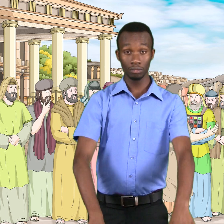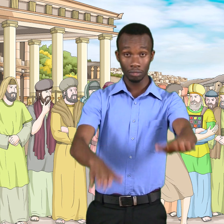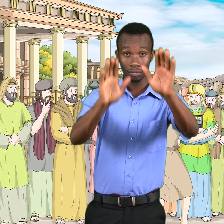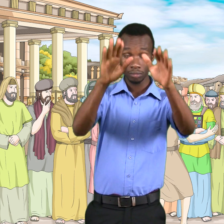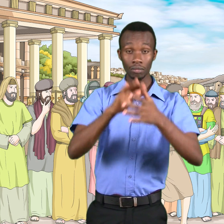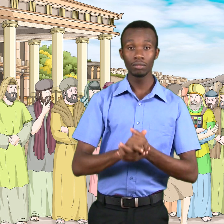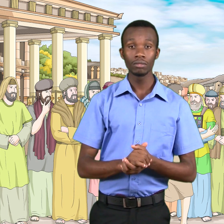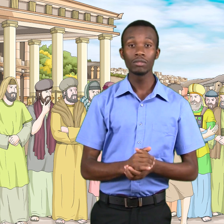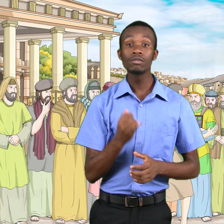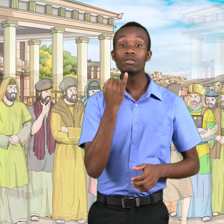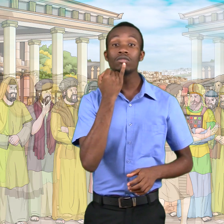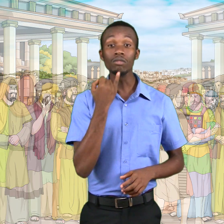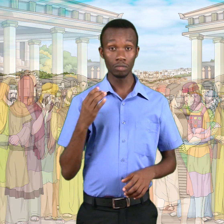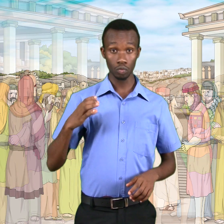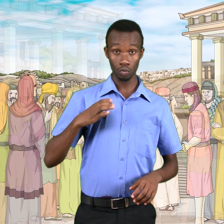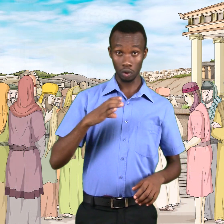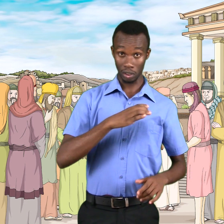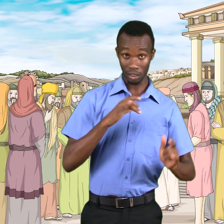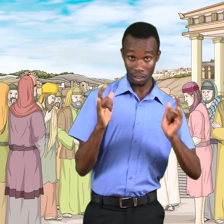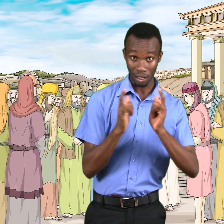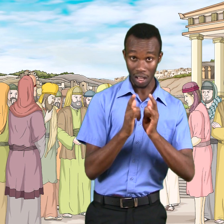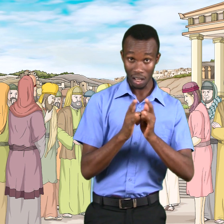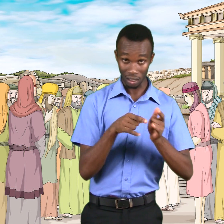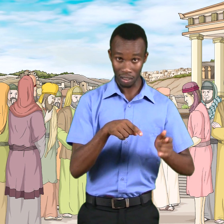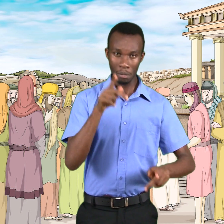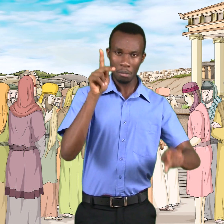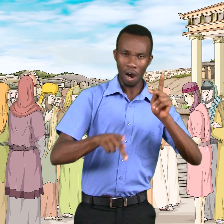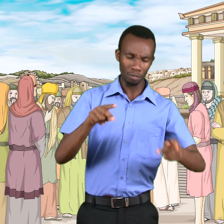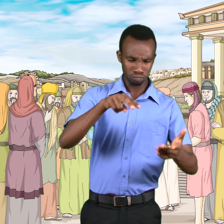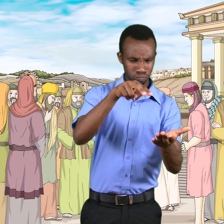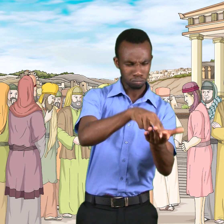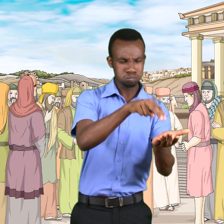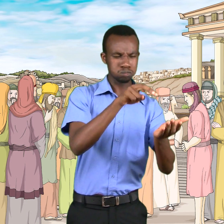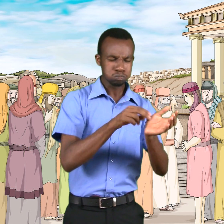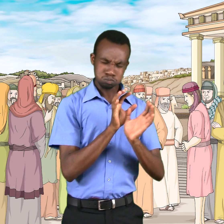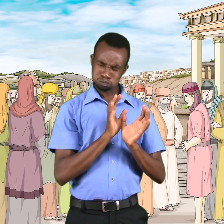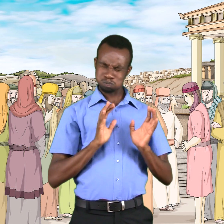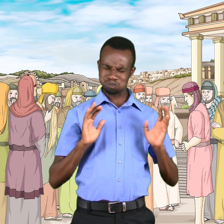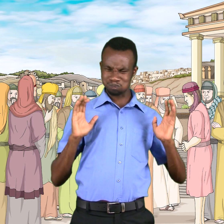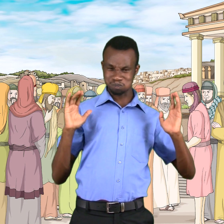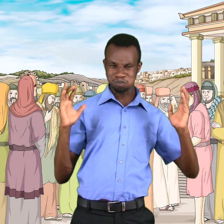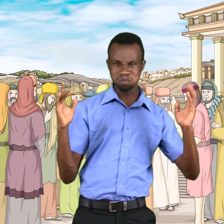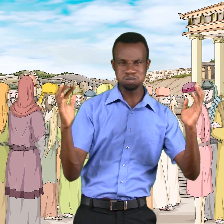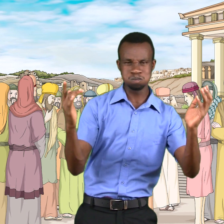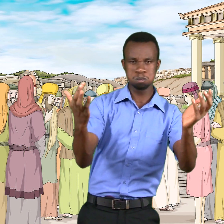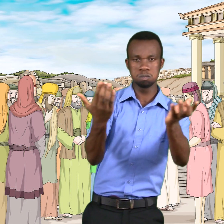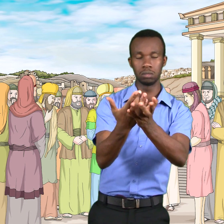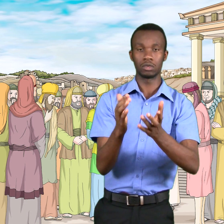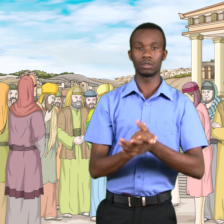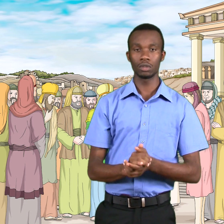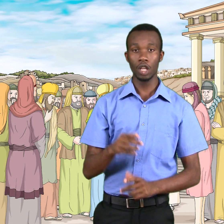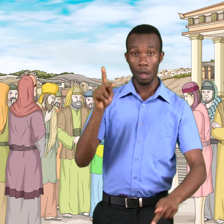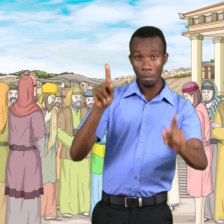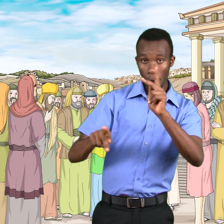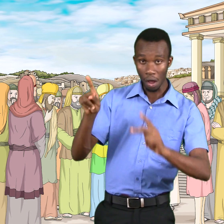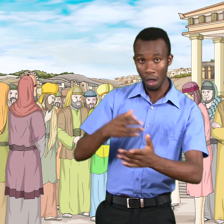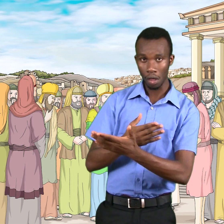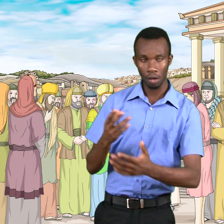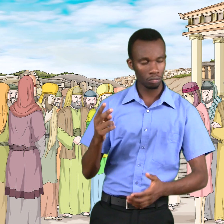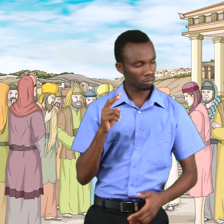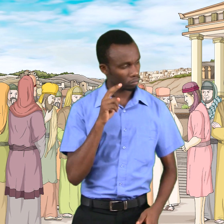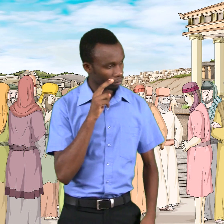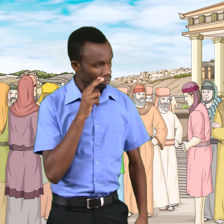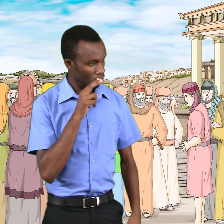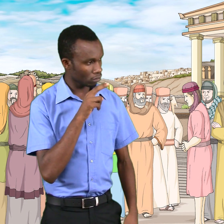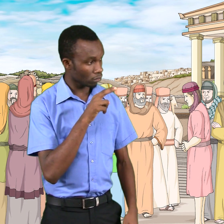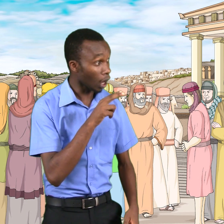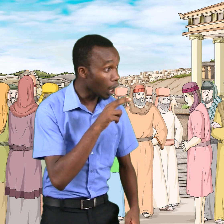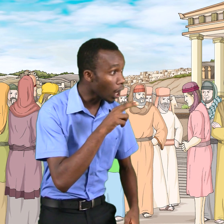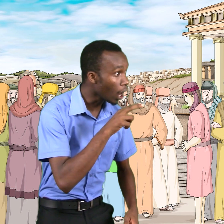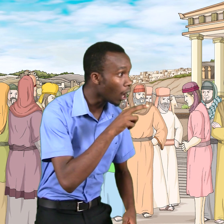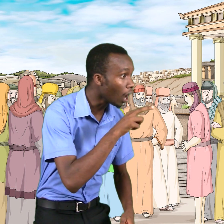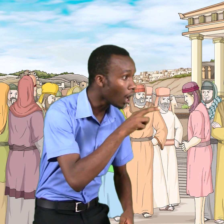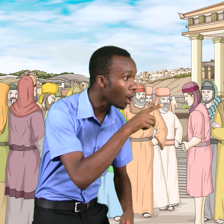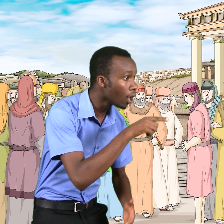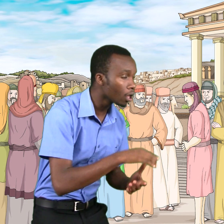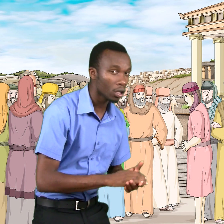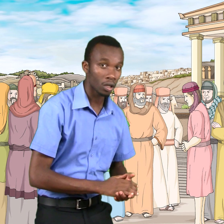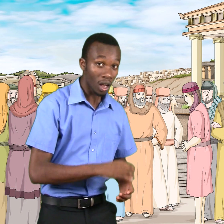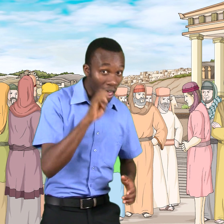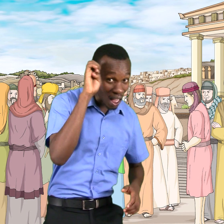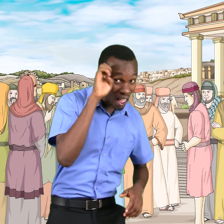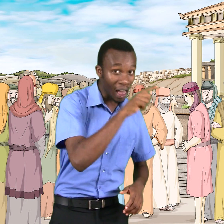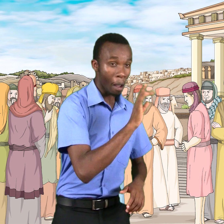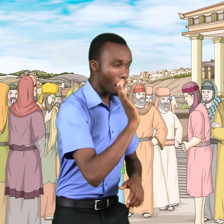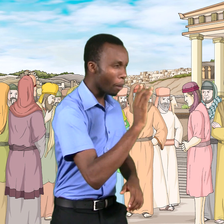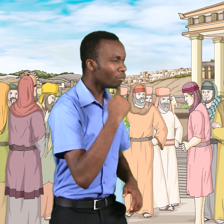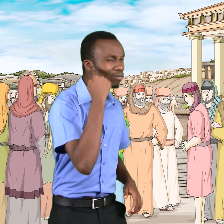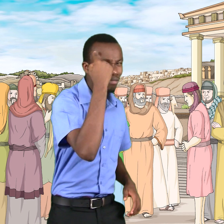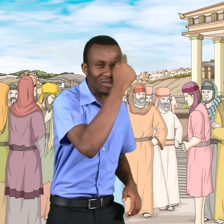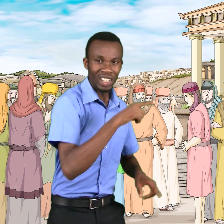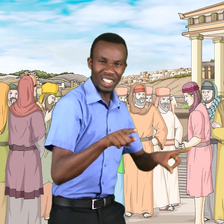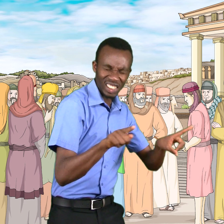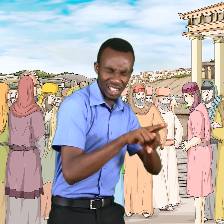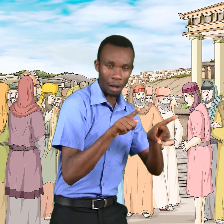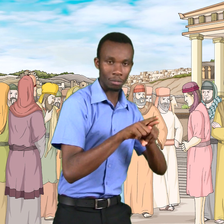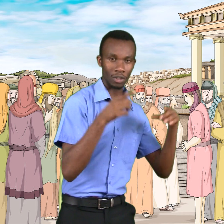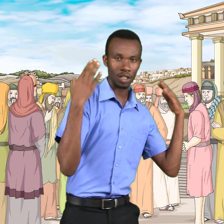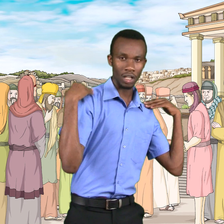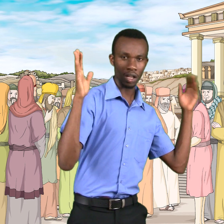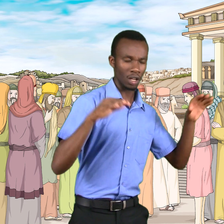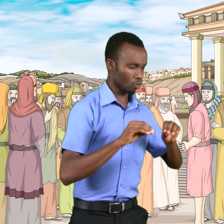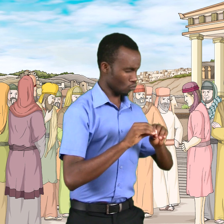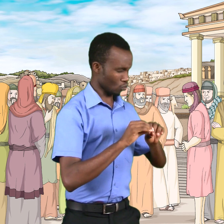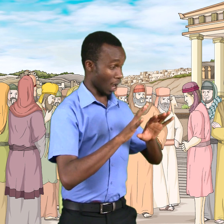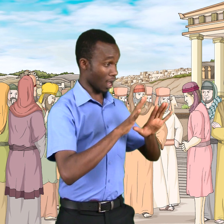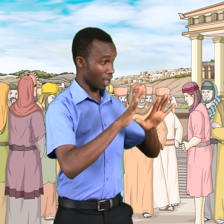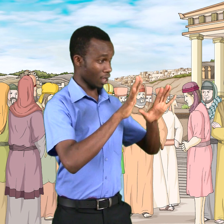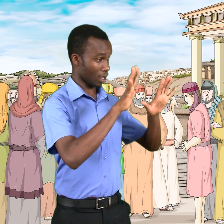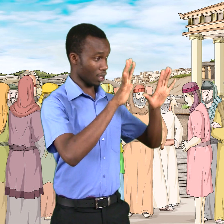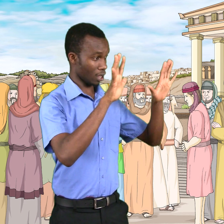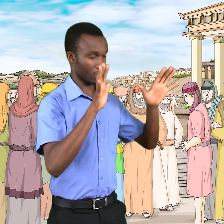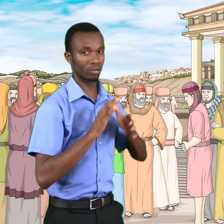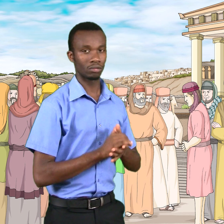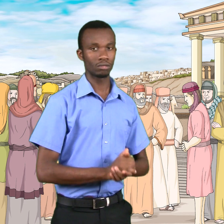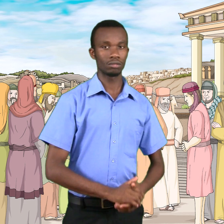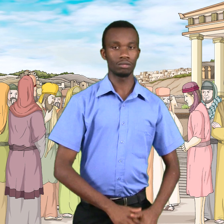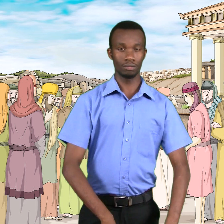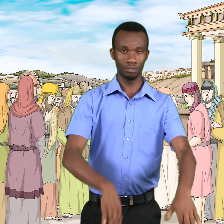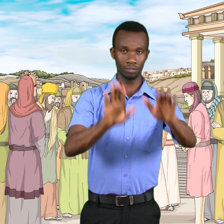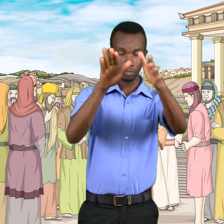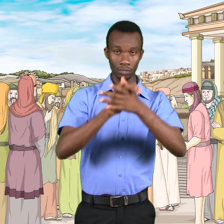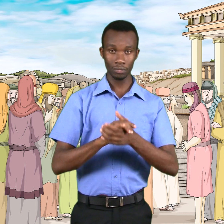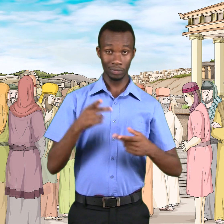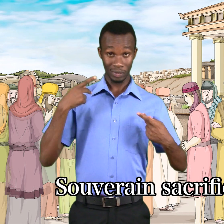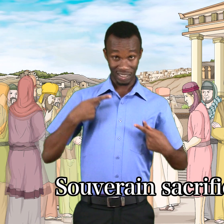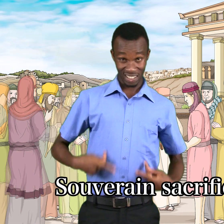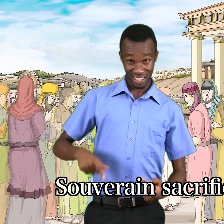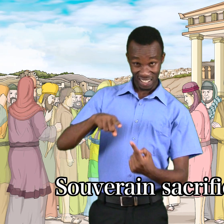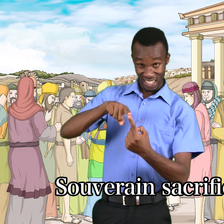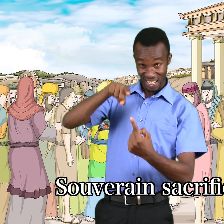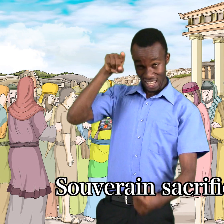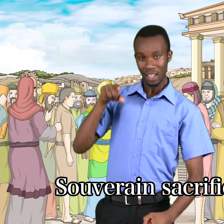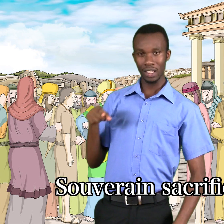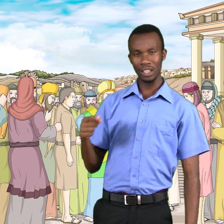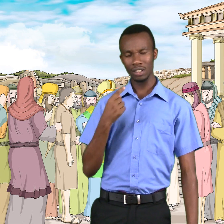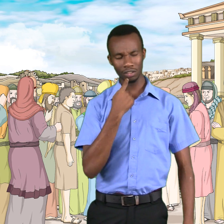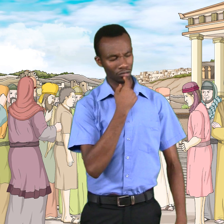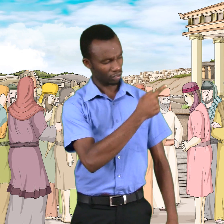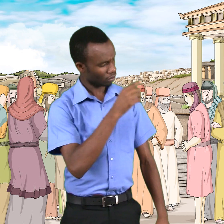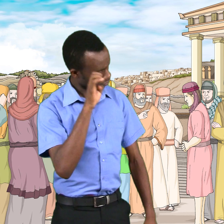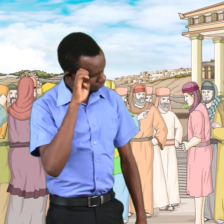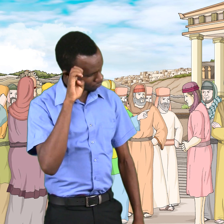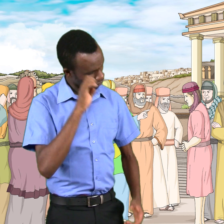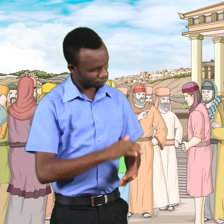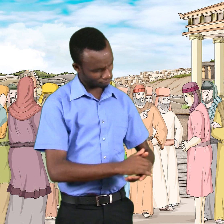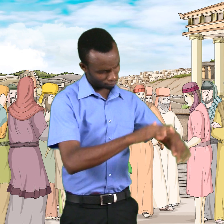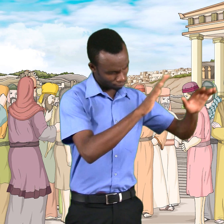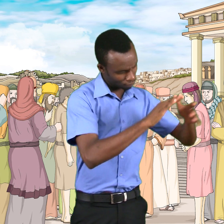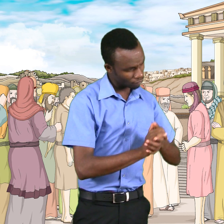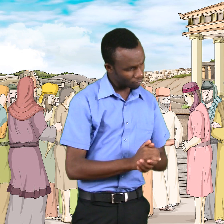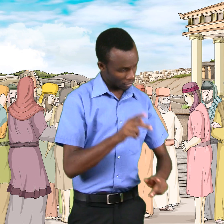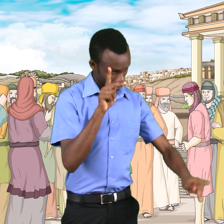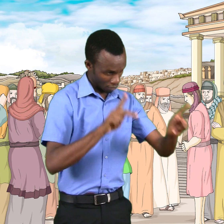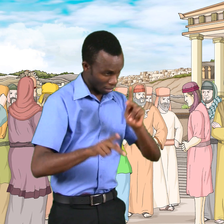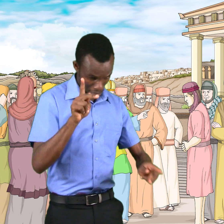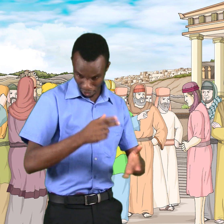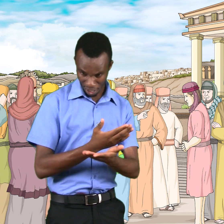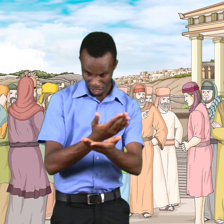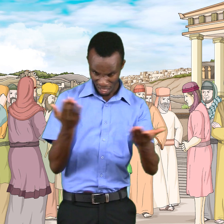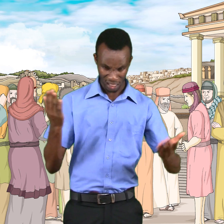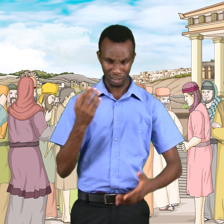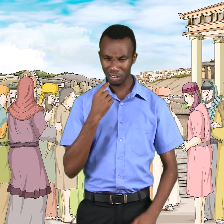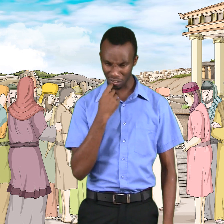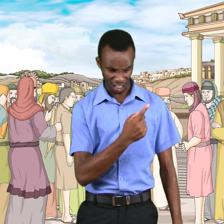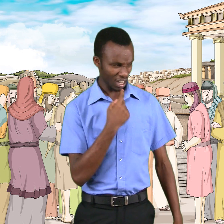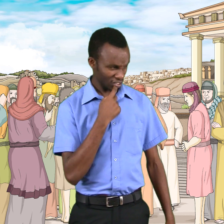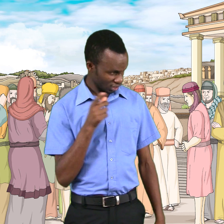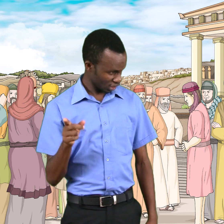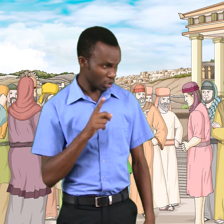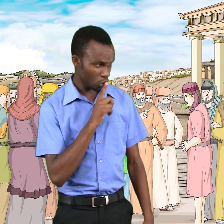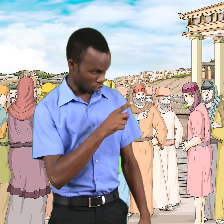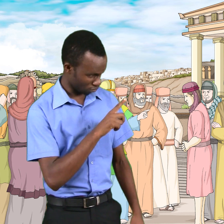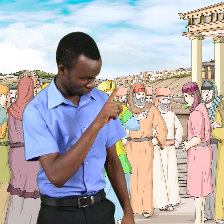All who were sitting in the Sanhedrin looked intently at Stephen, and they saw that his face was like the face of an angel.